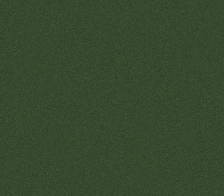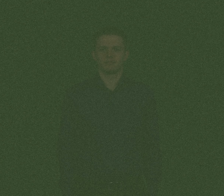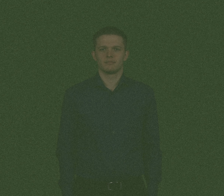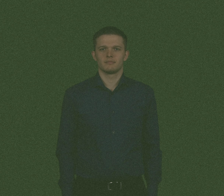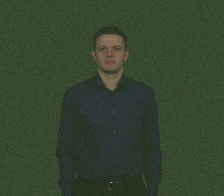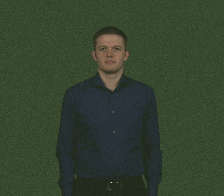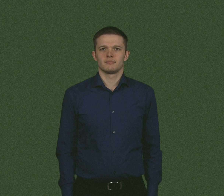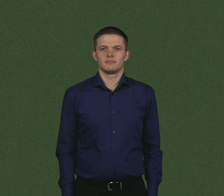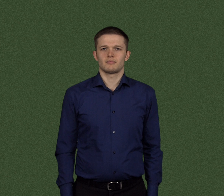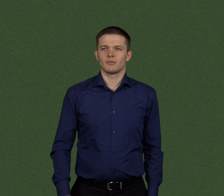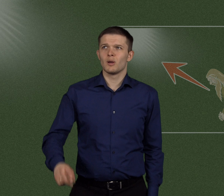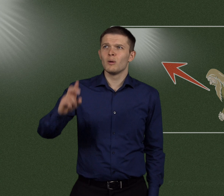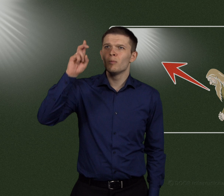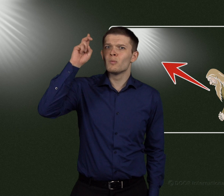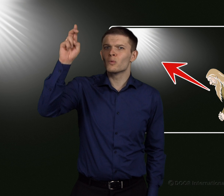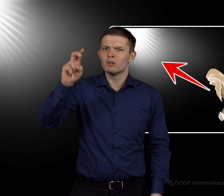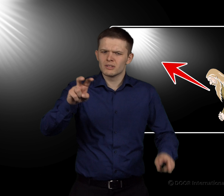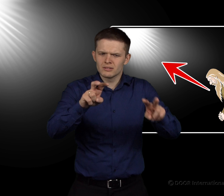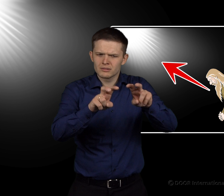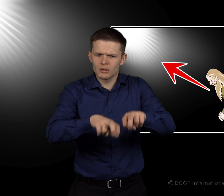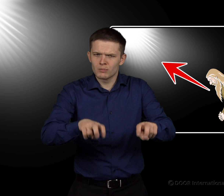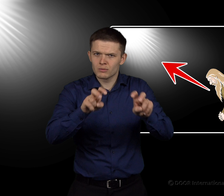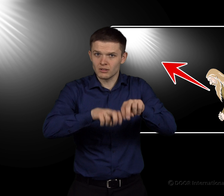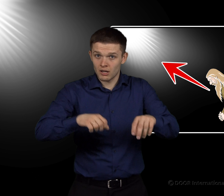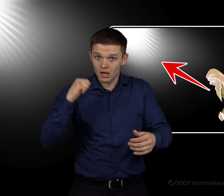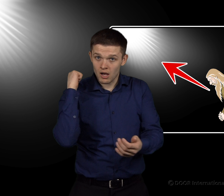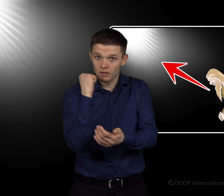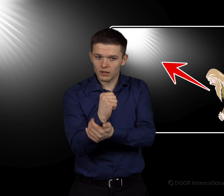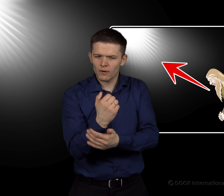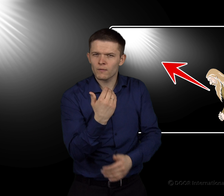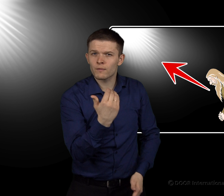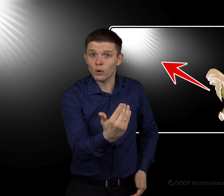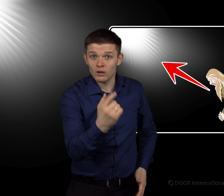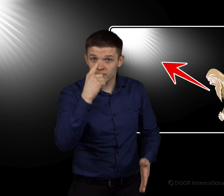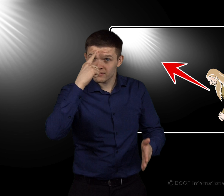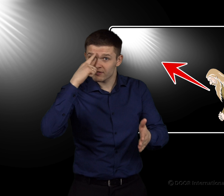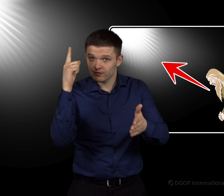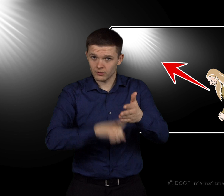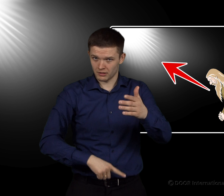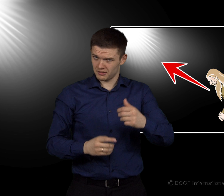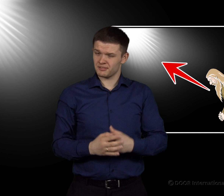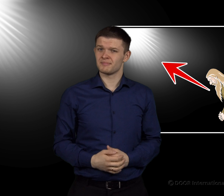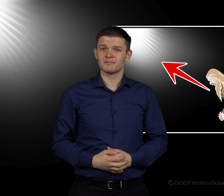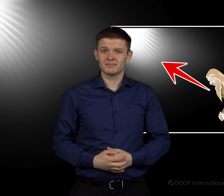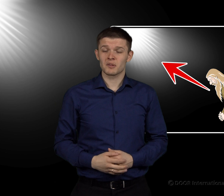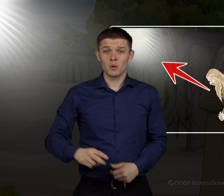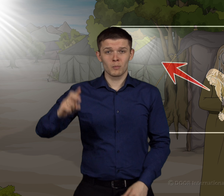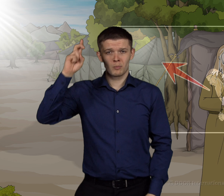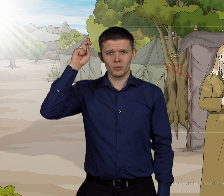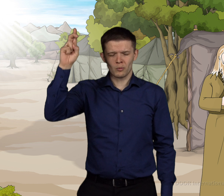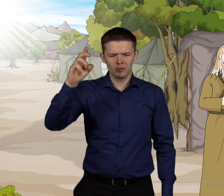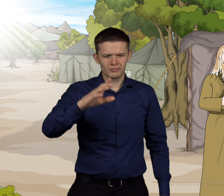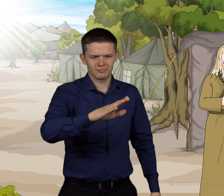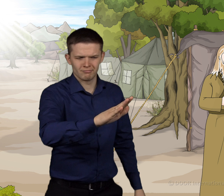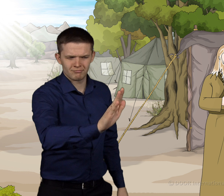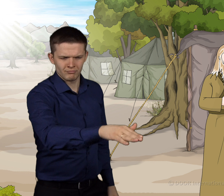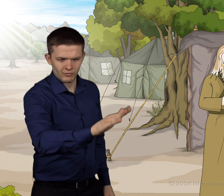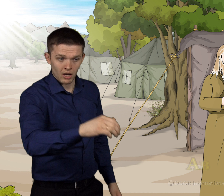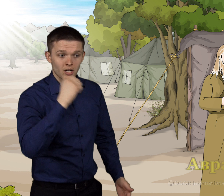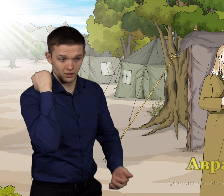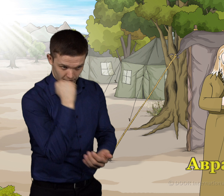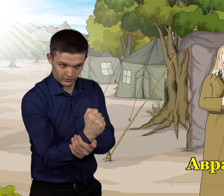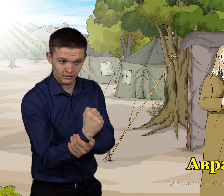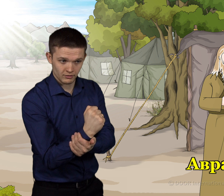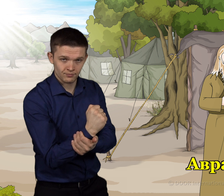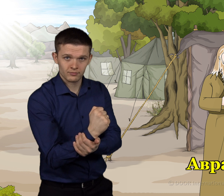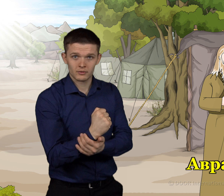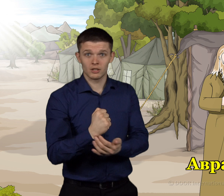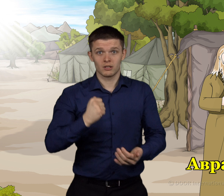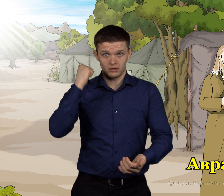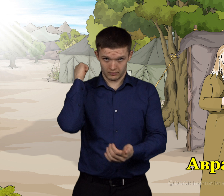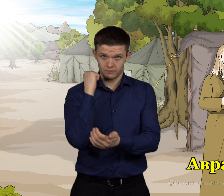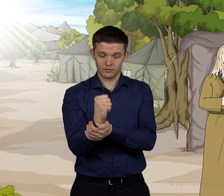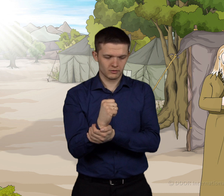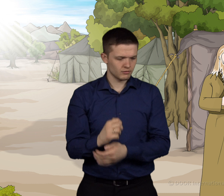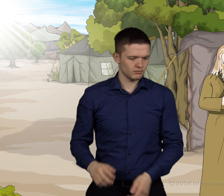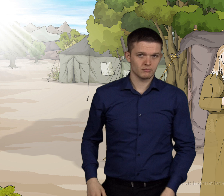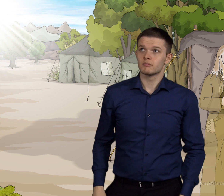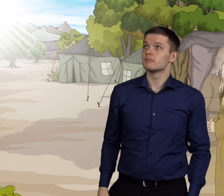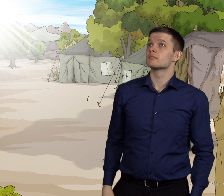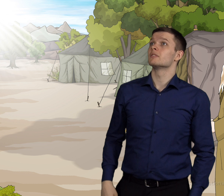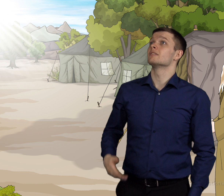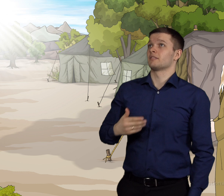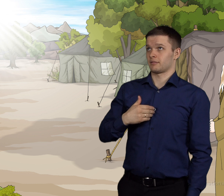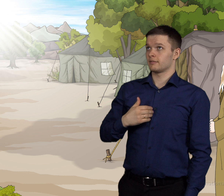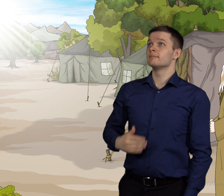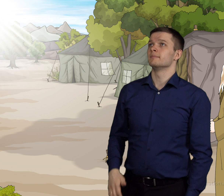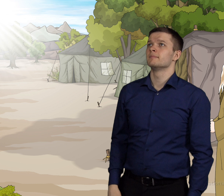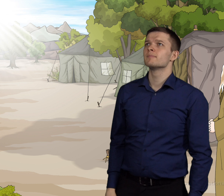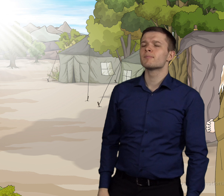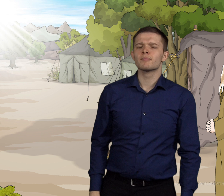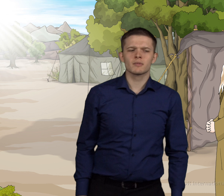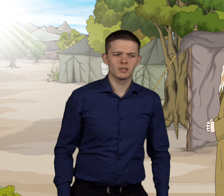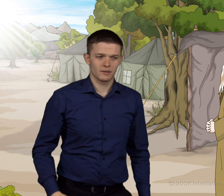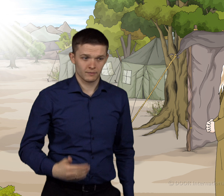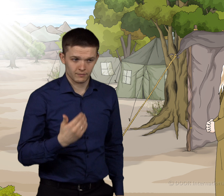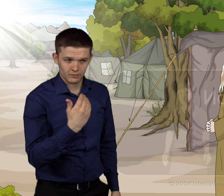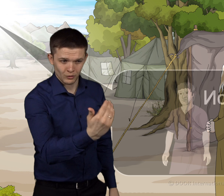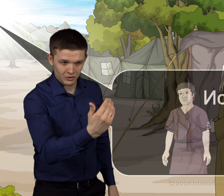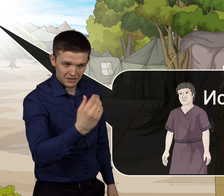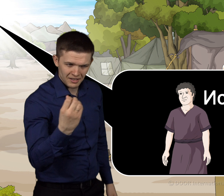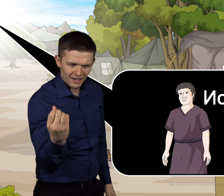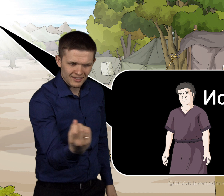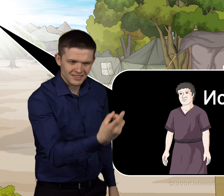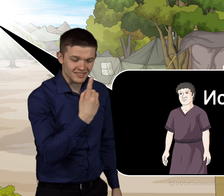Some time later God tested Abraham and said to him, “Abraham!” “Here I am,” he answered.